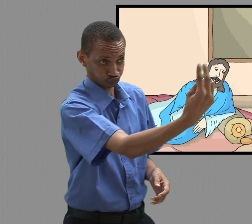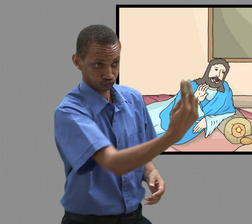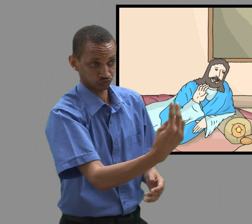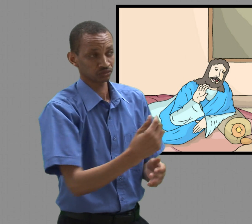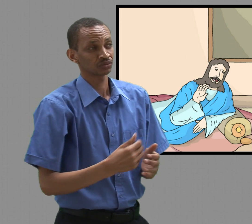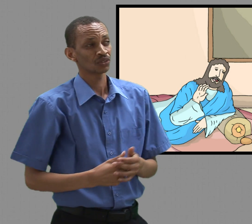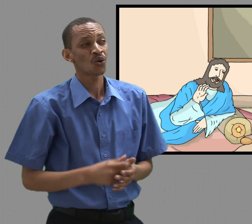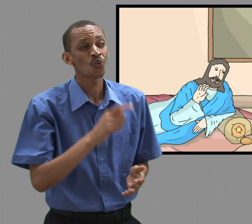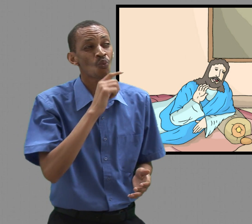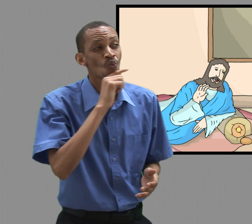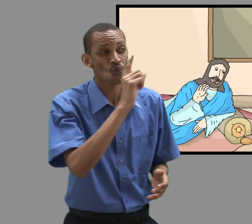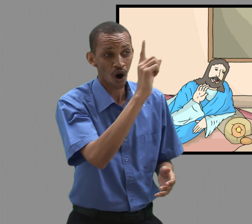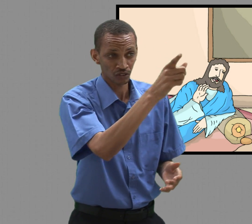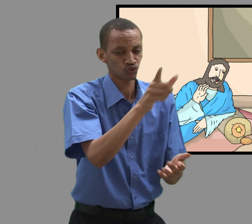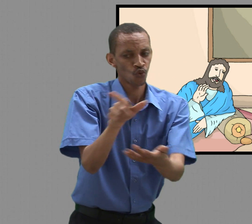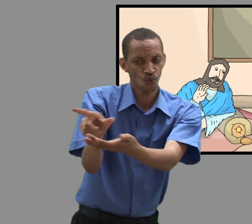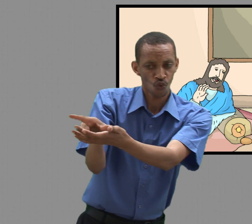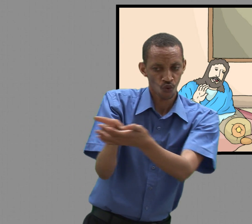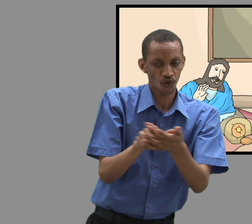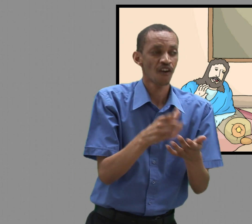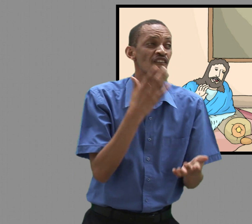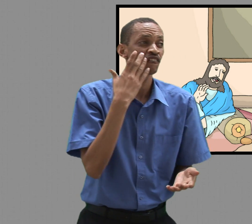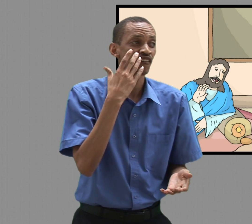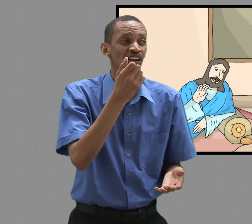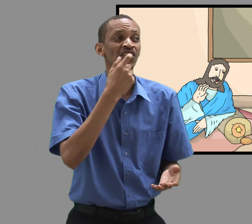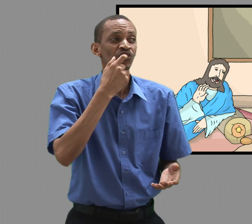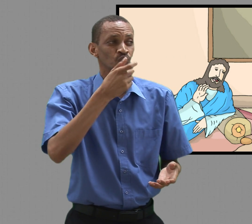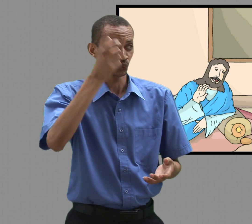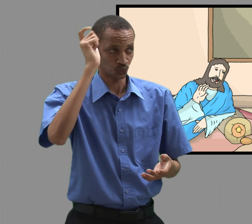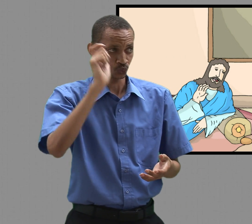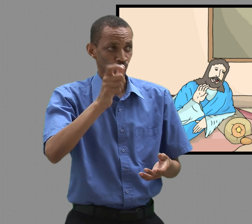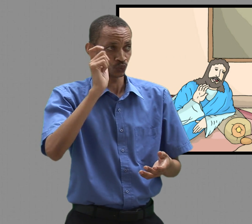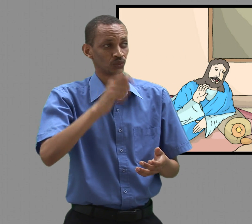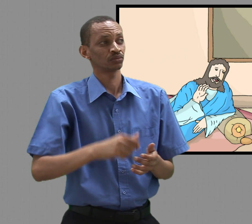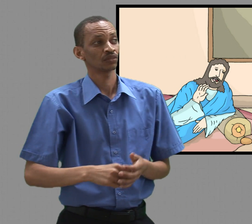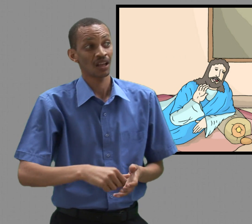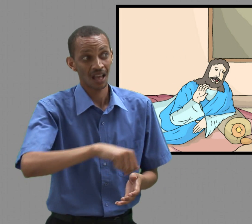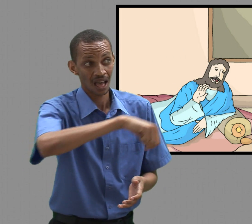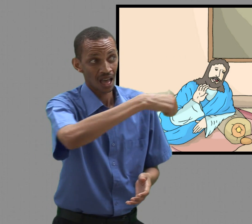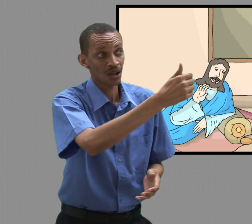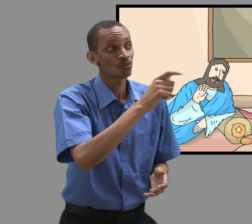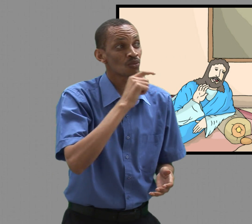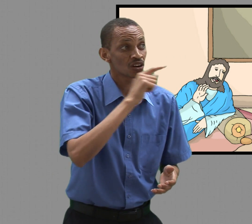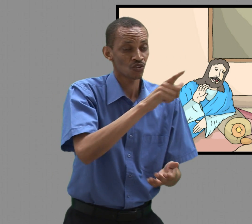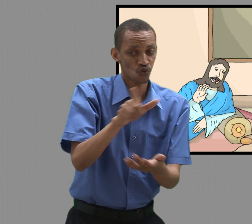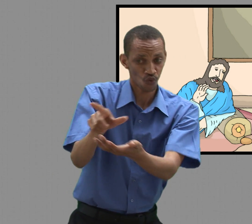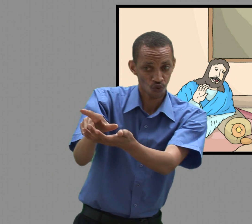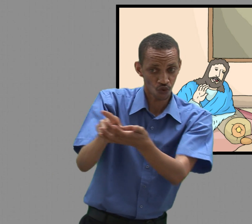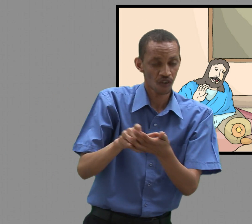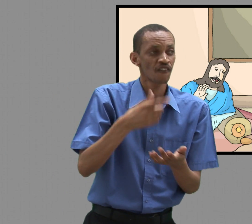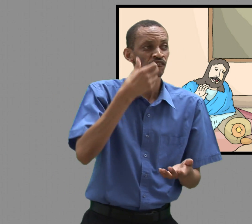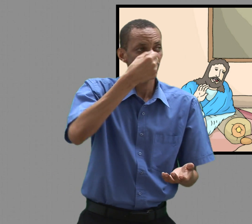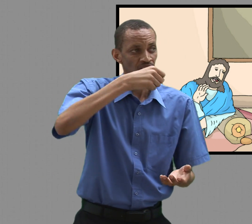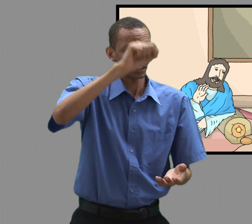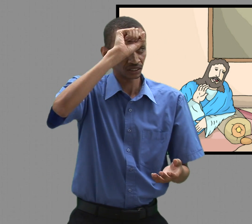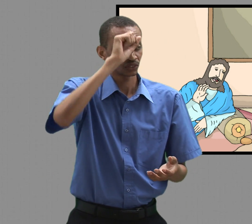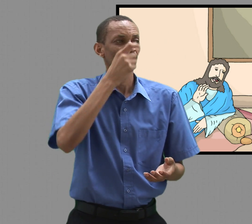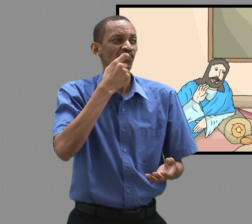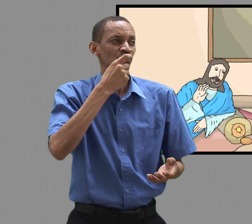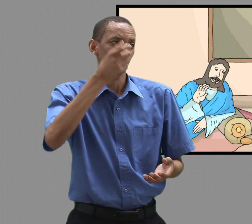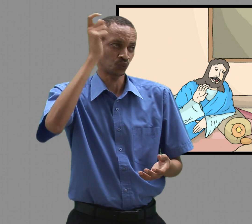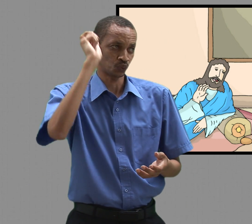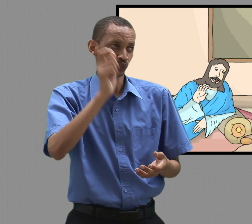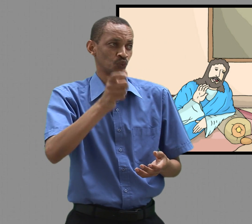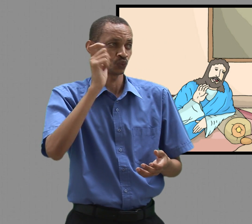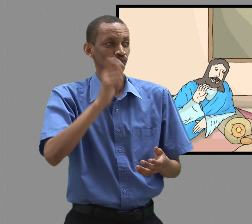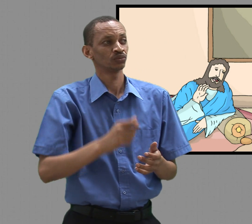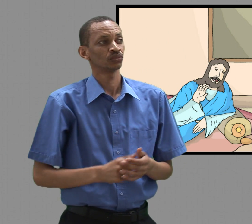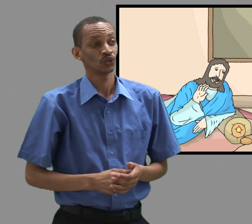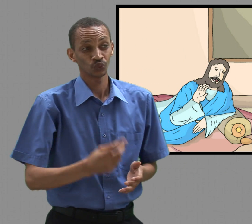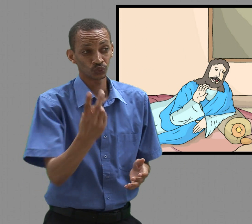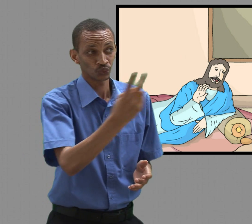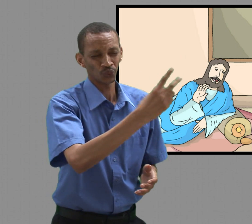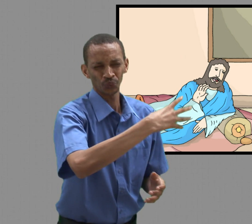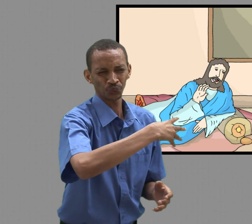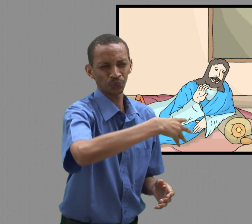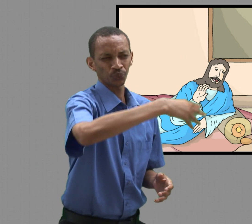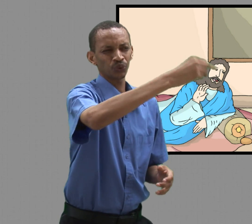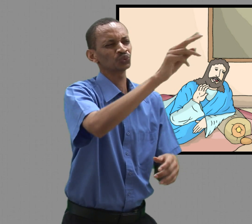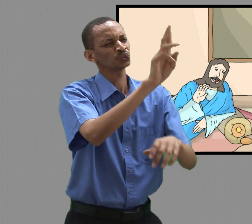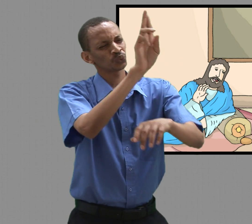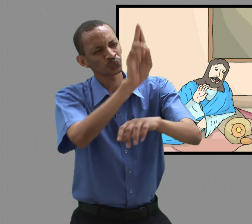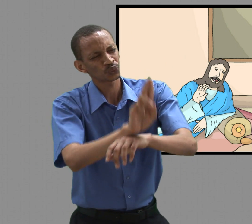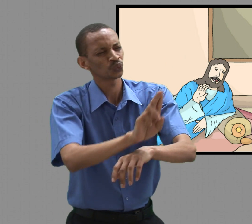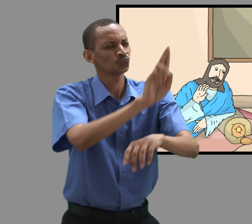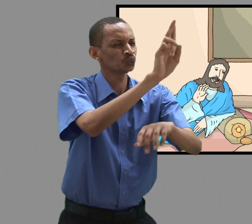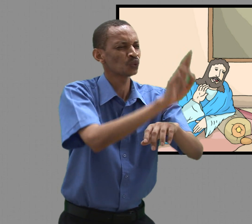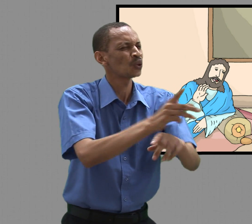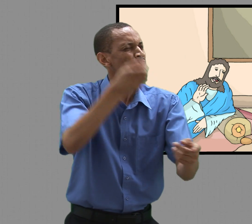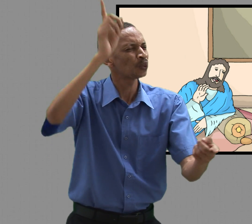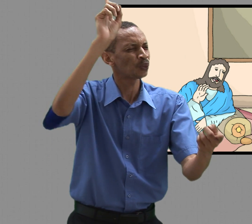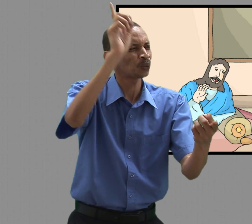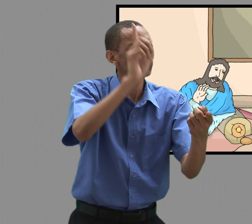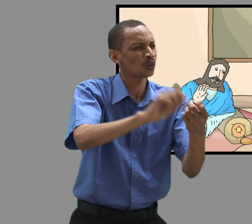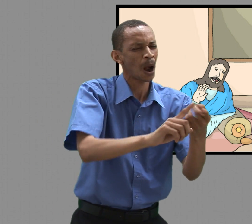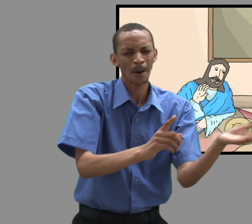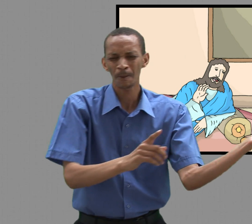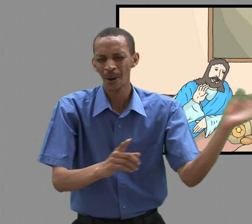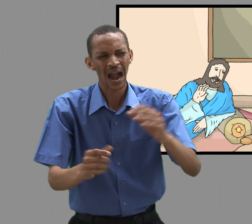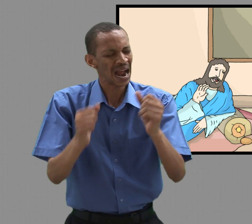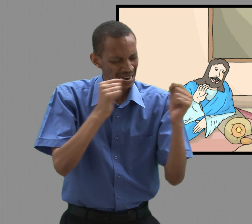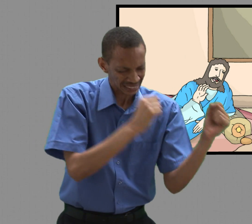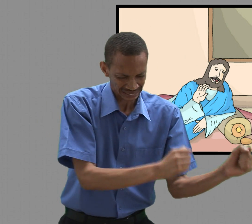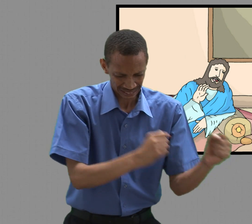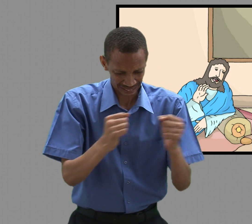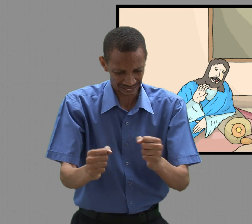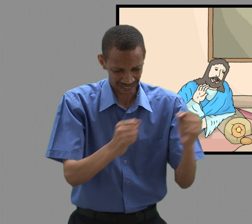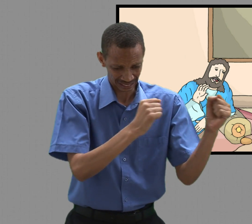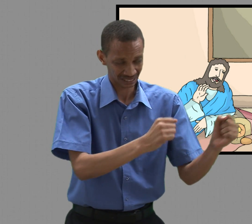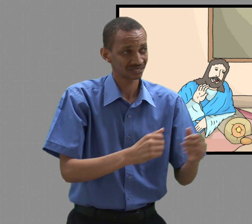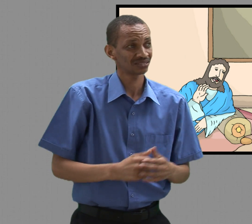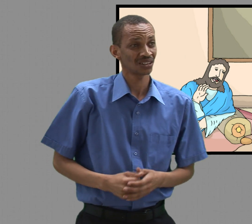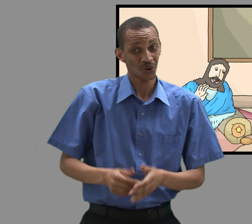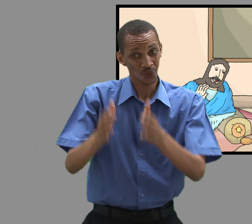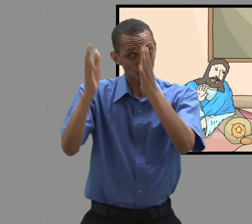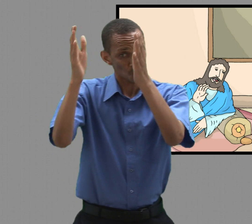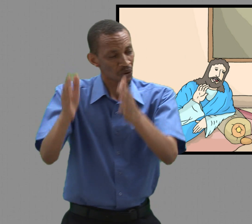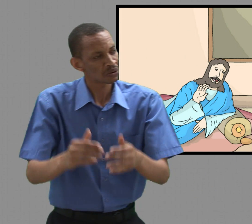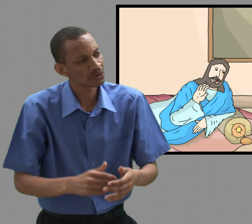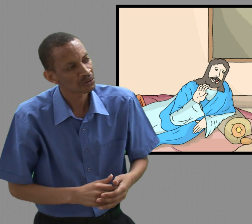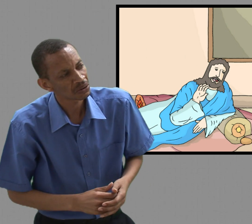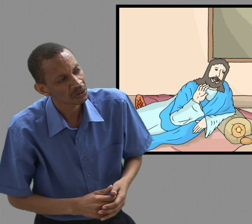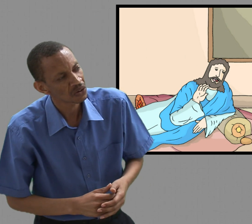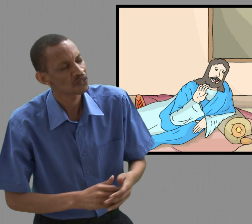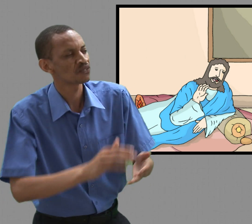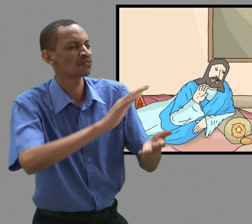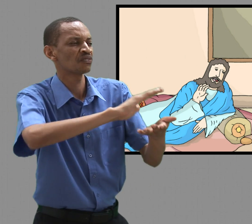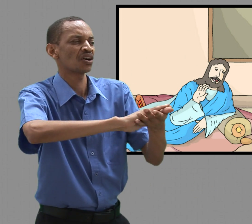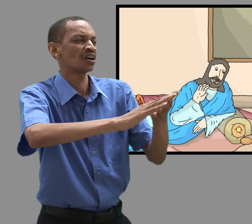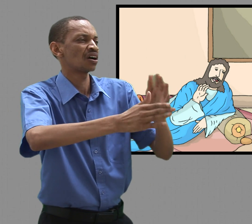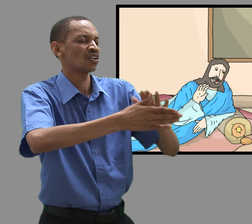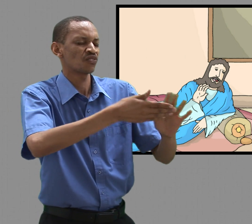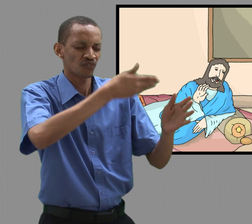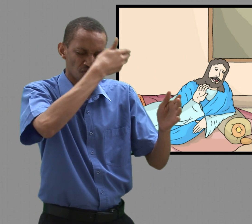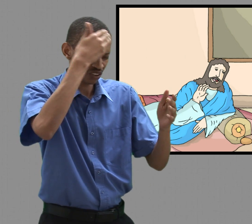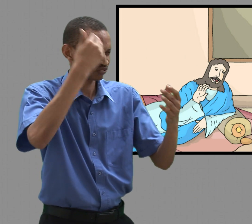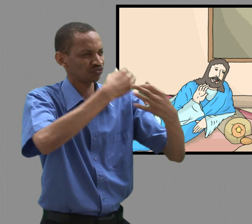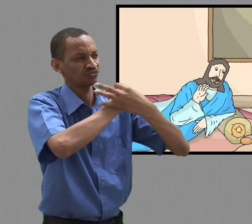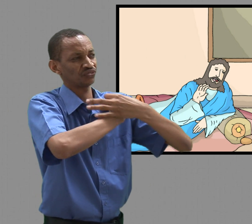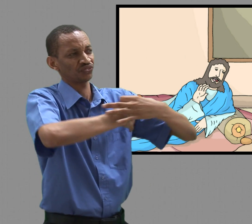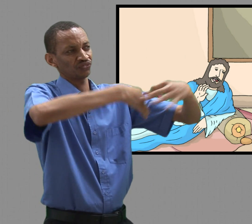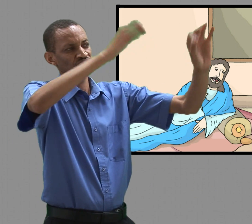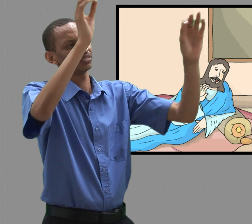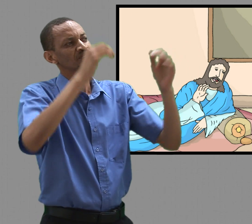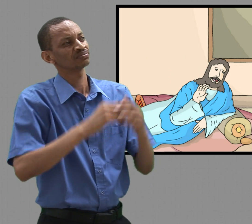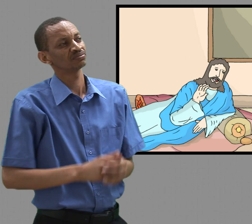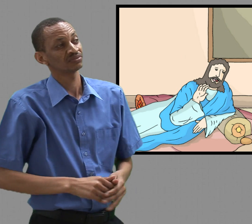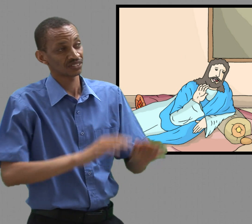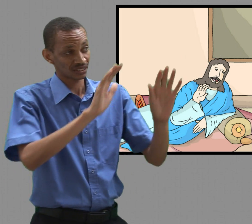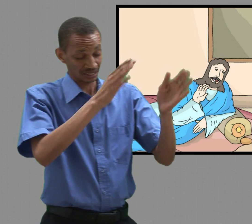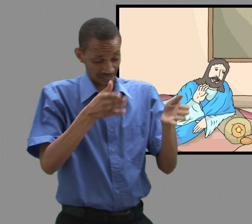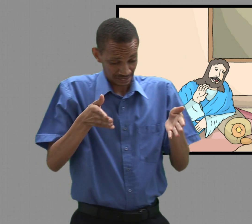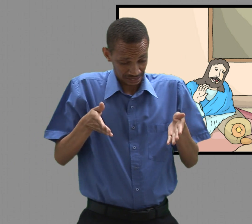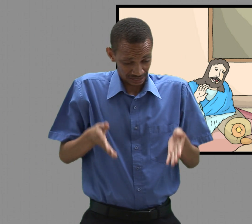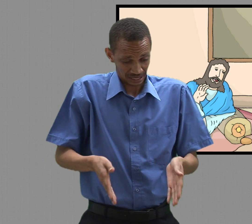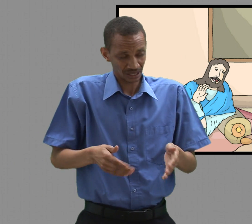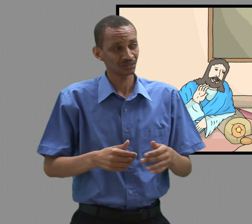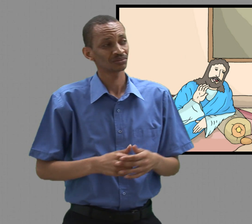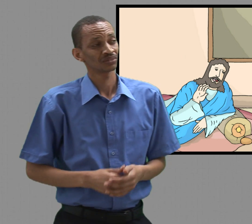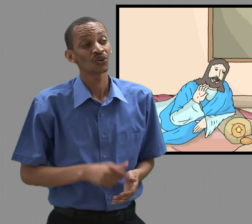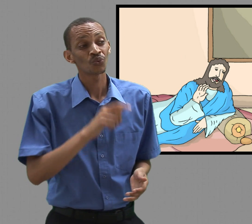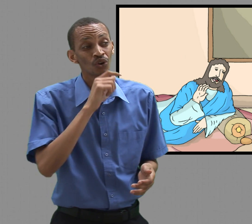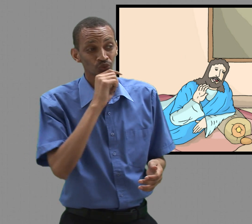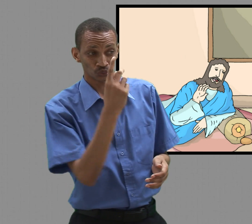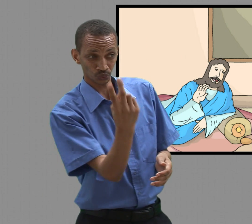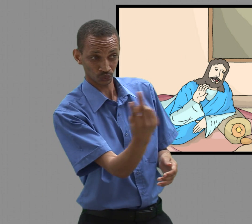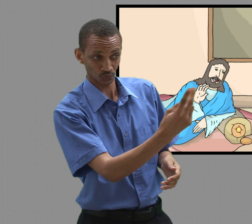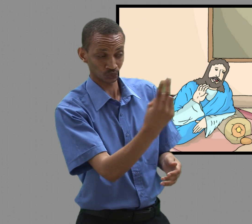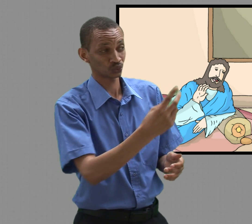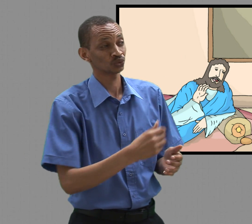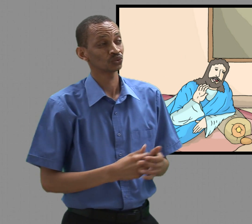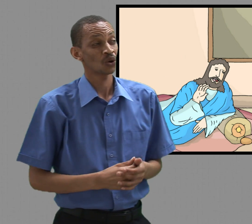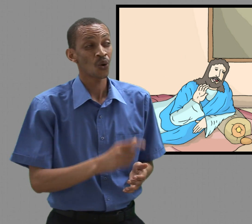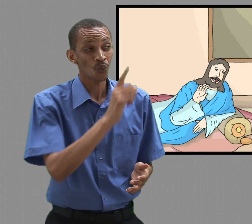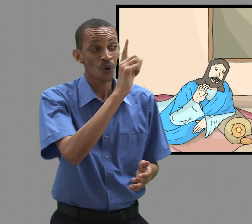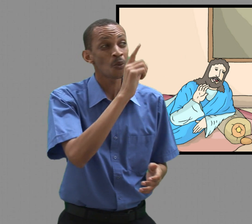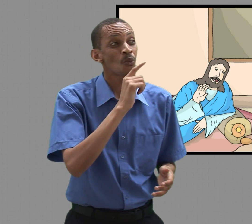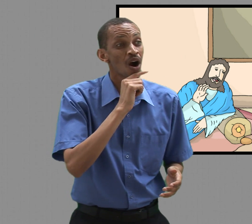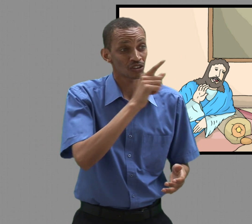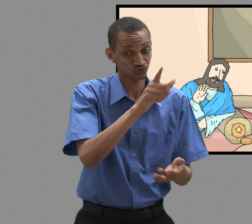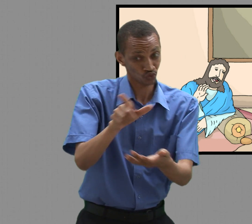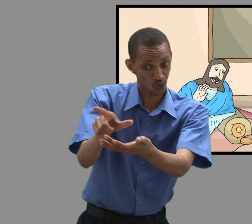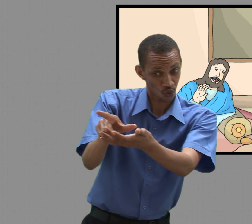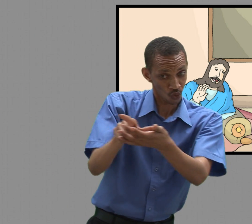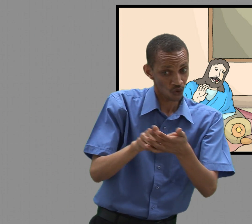“Two men were debtors to a certain moneylender. One owed him five hundred denarii, and the other fifty.